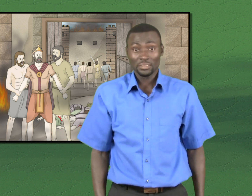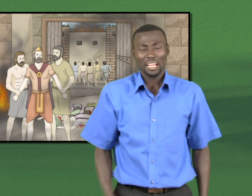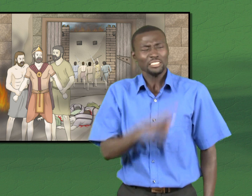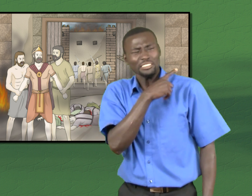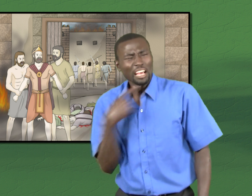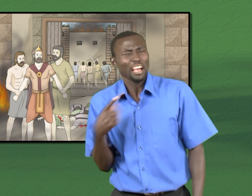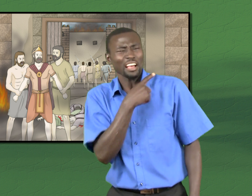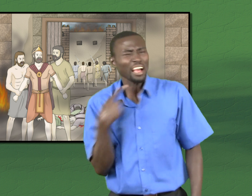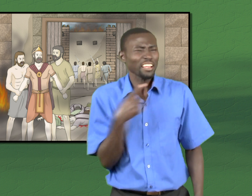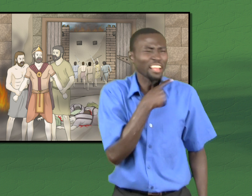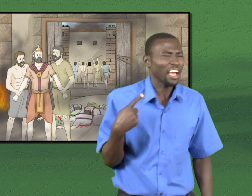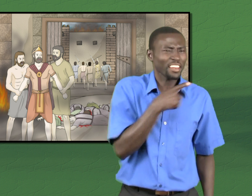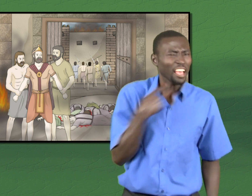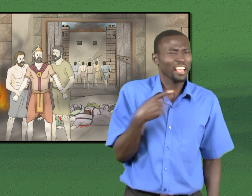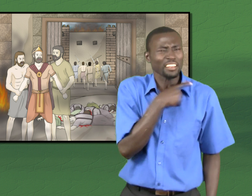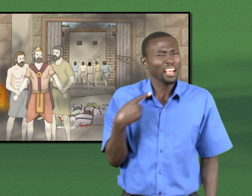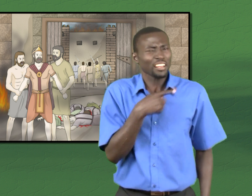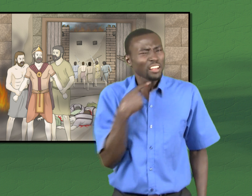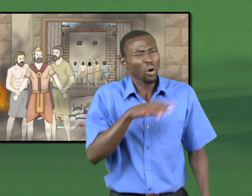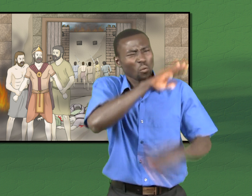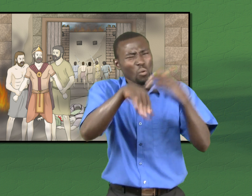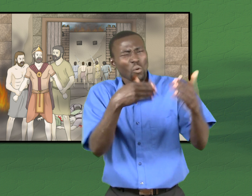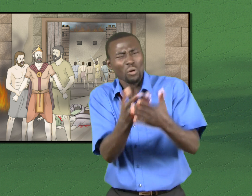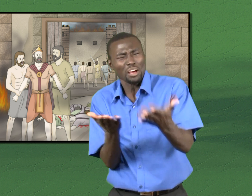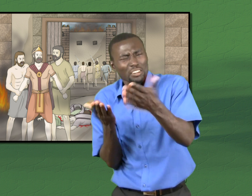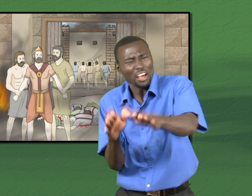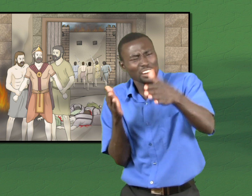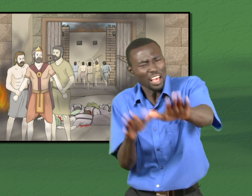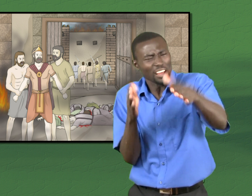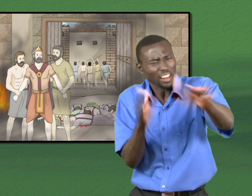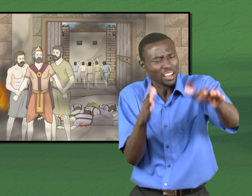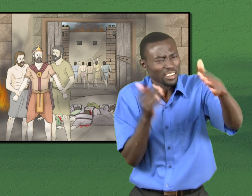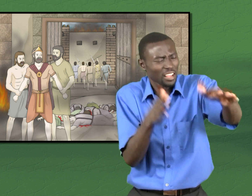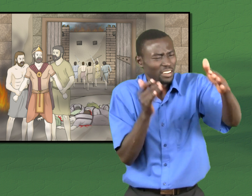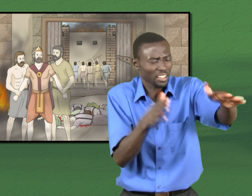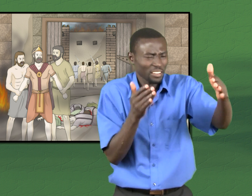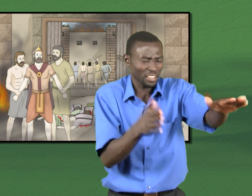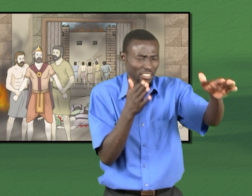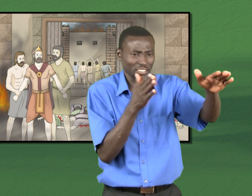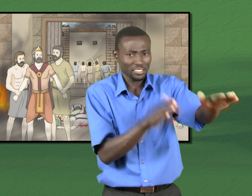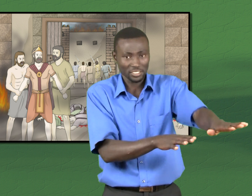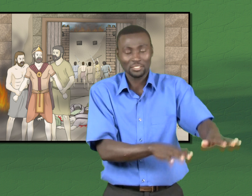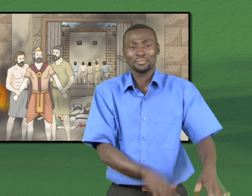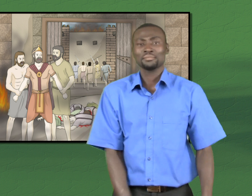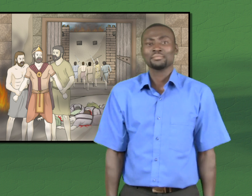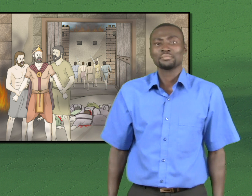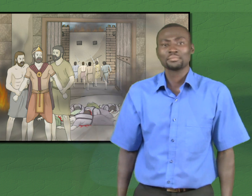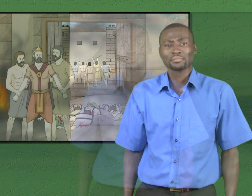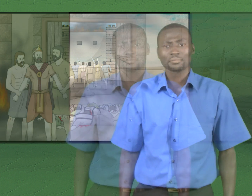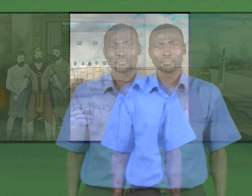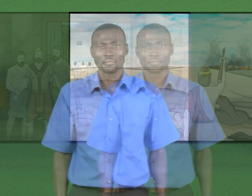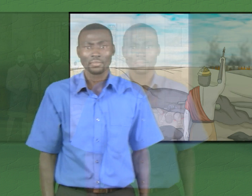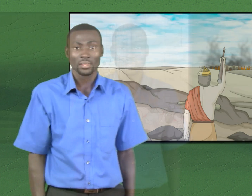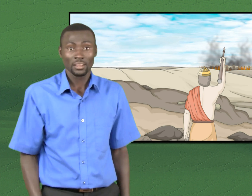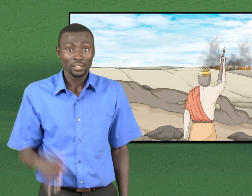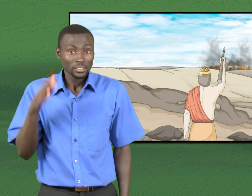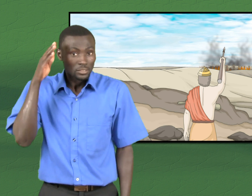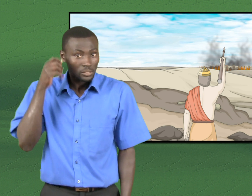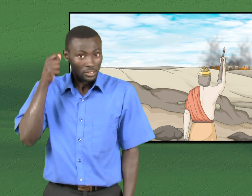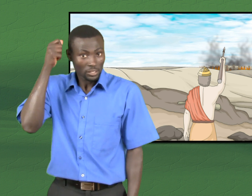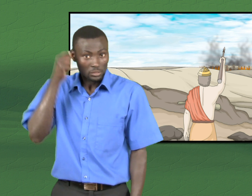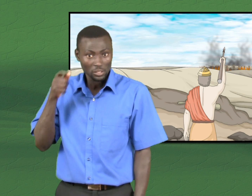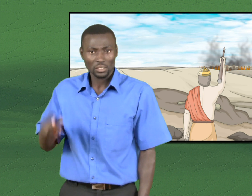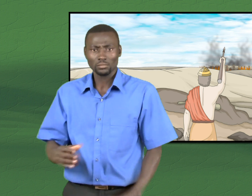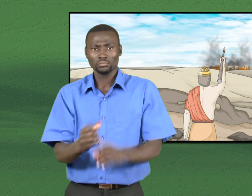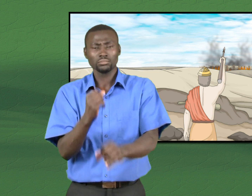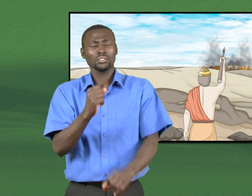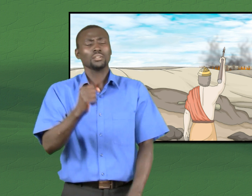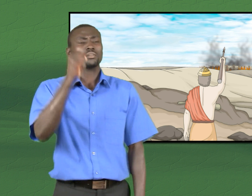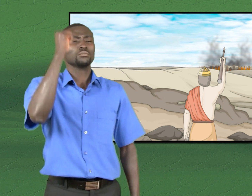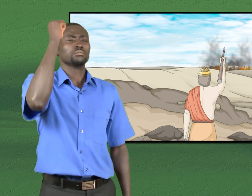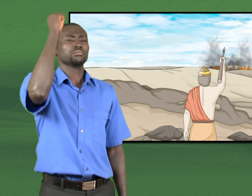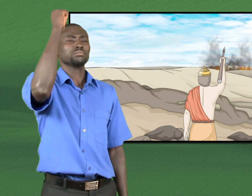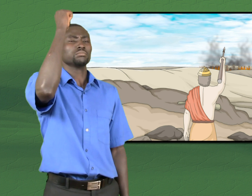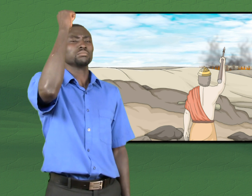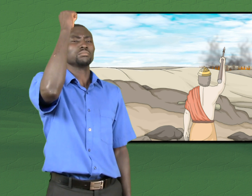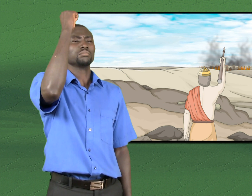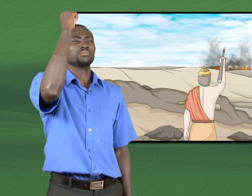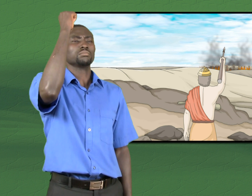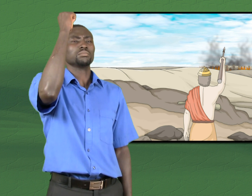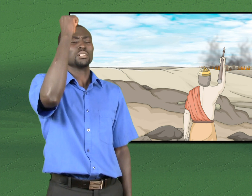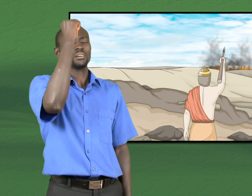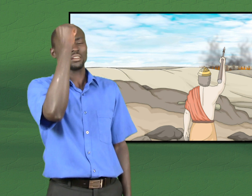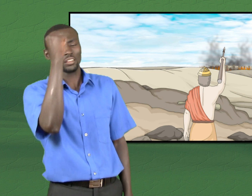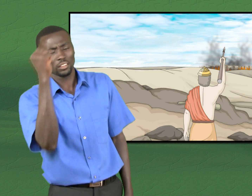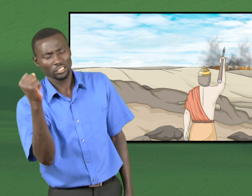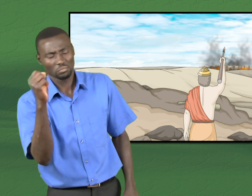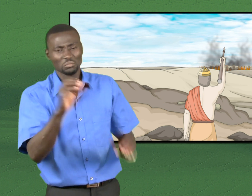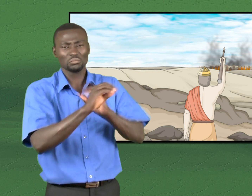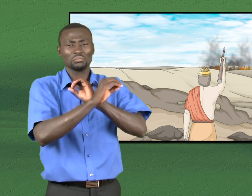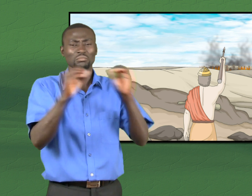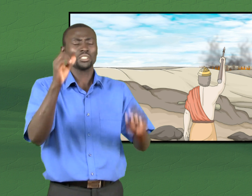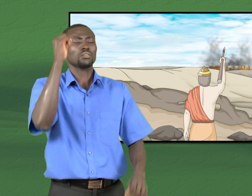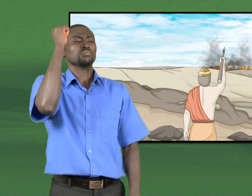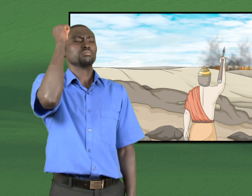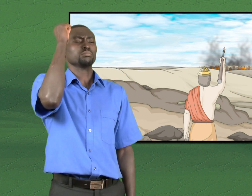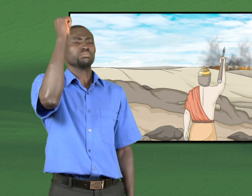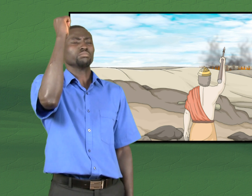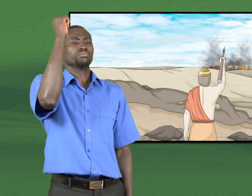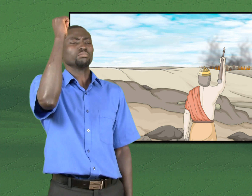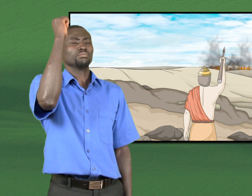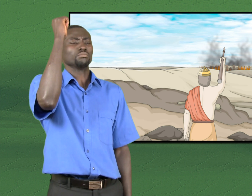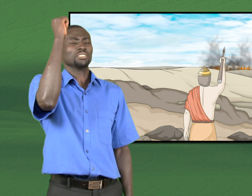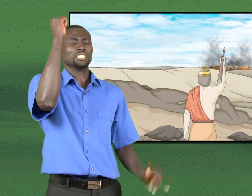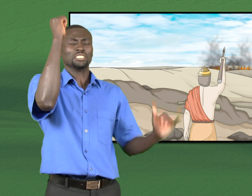But they took the king of Ai alive and brought him to Joshua.